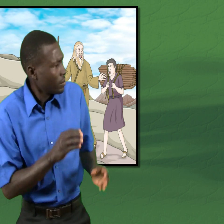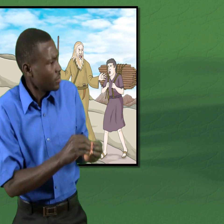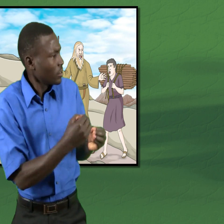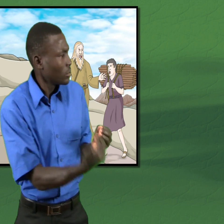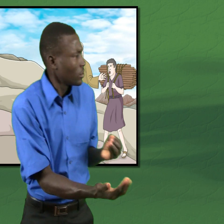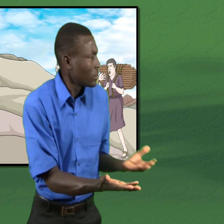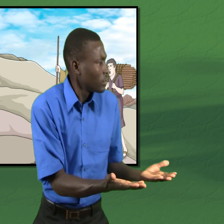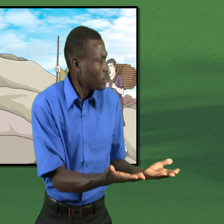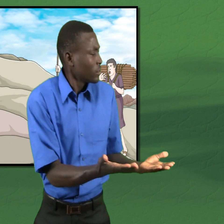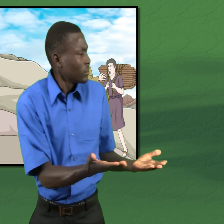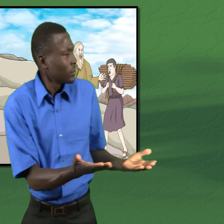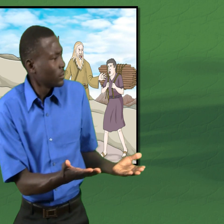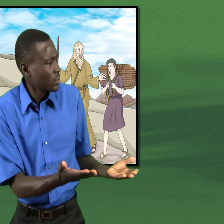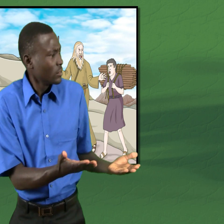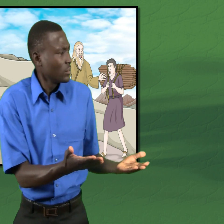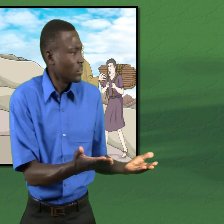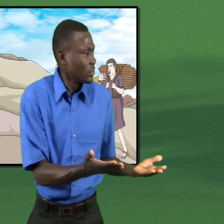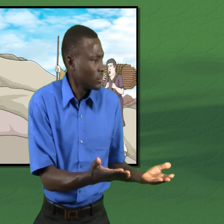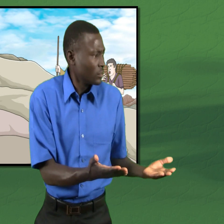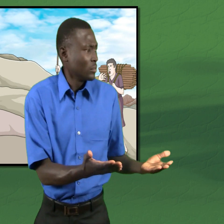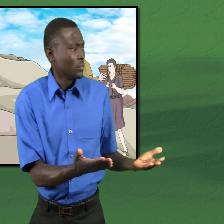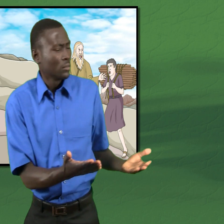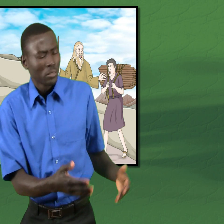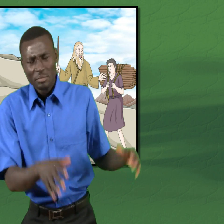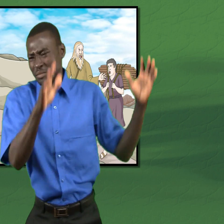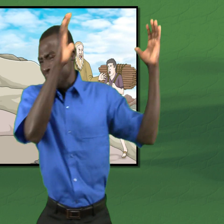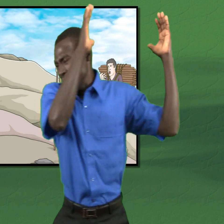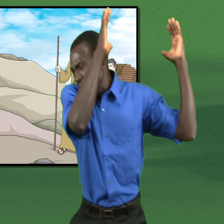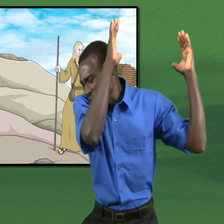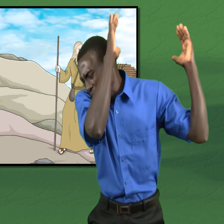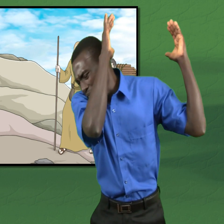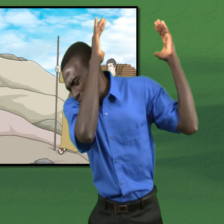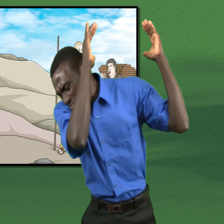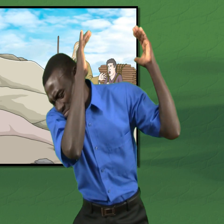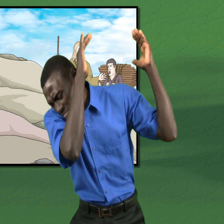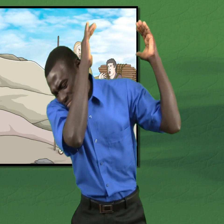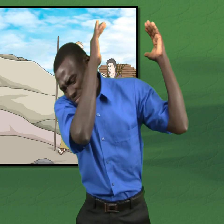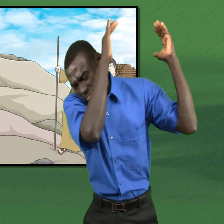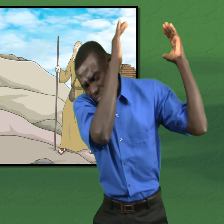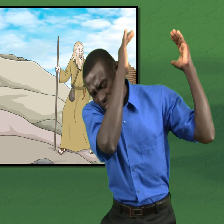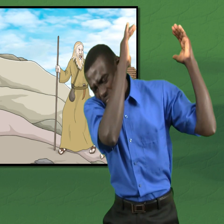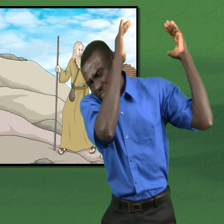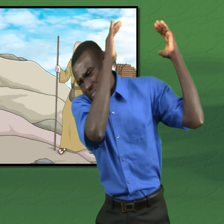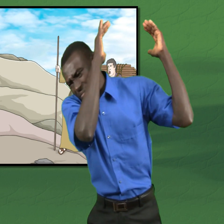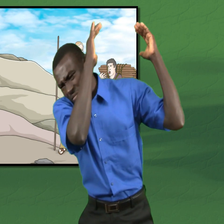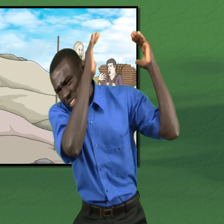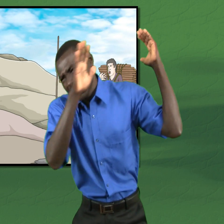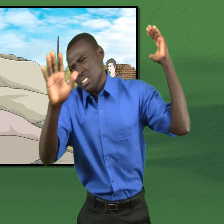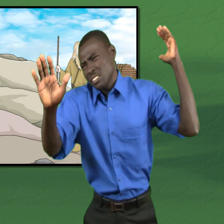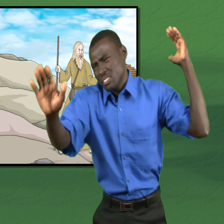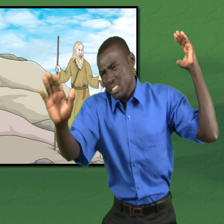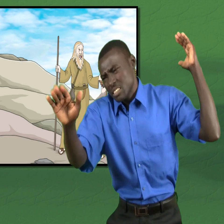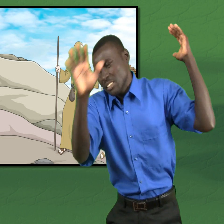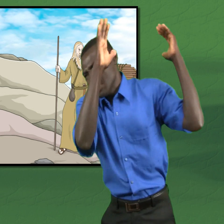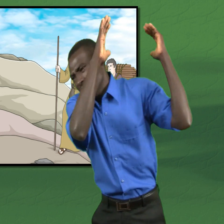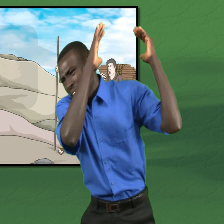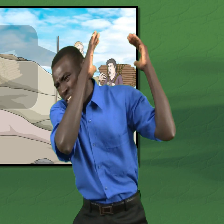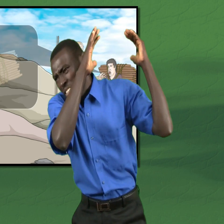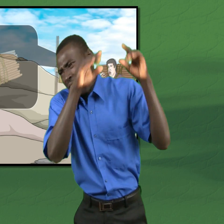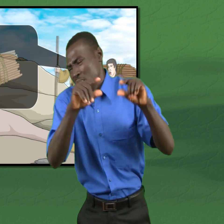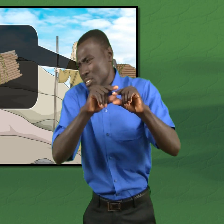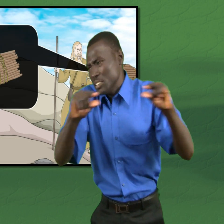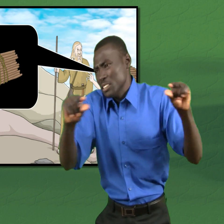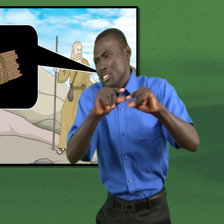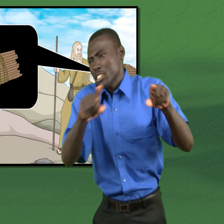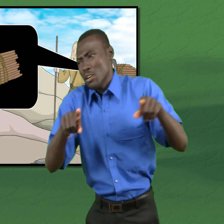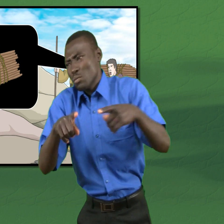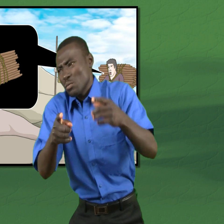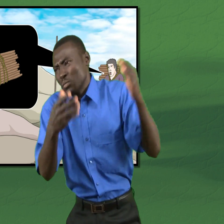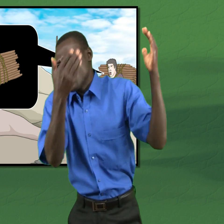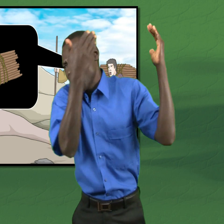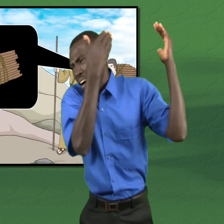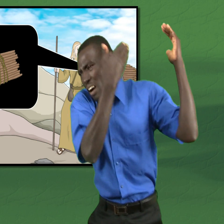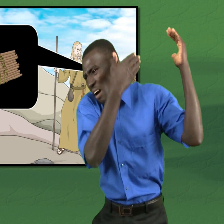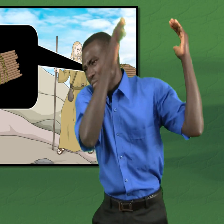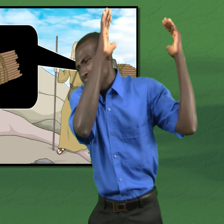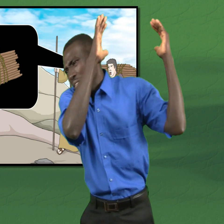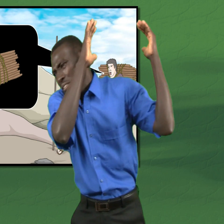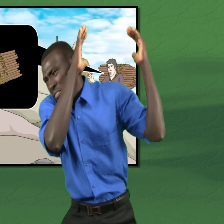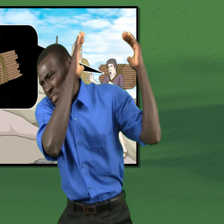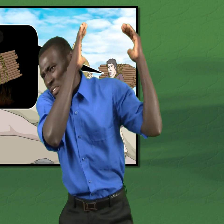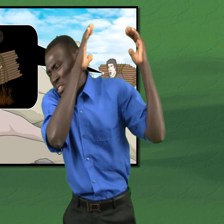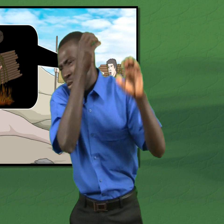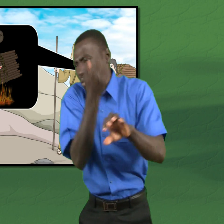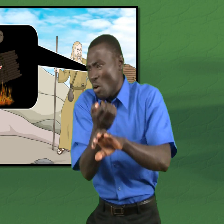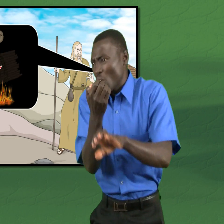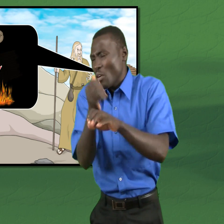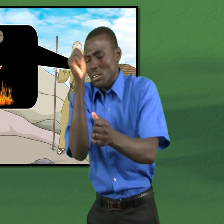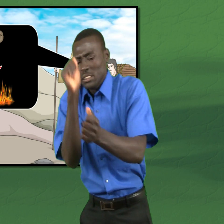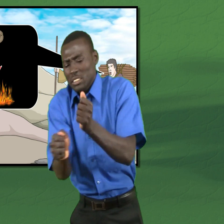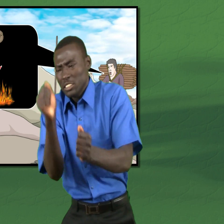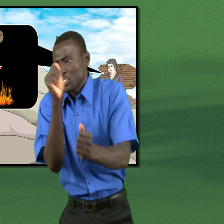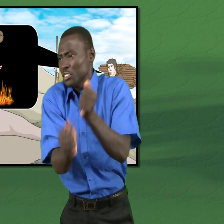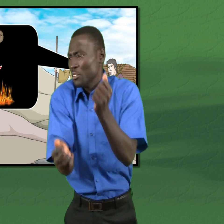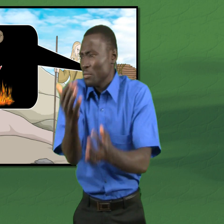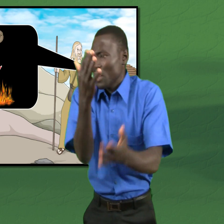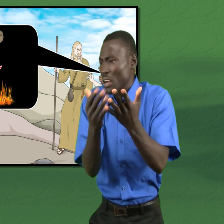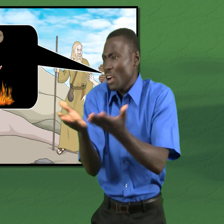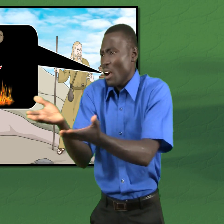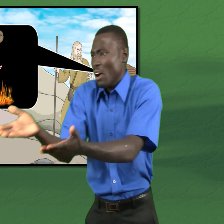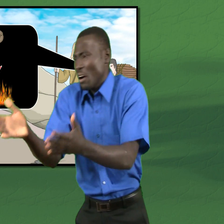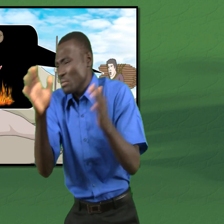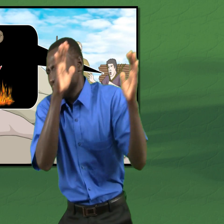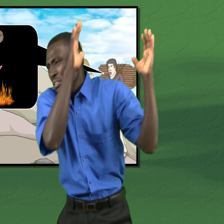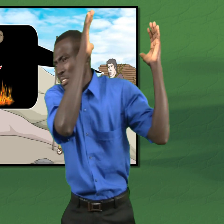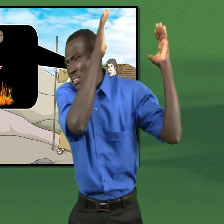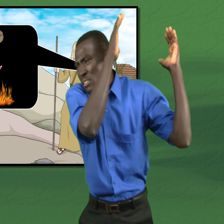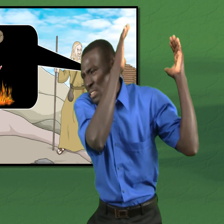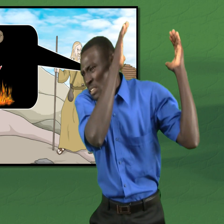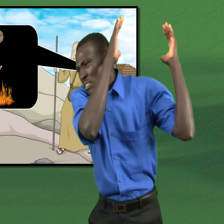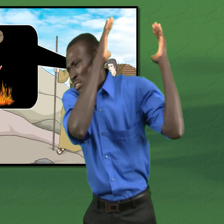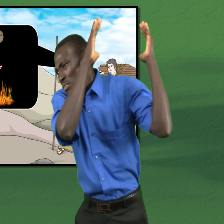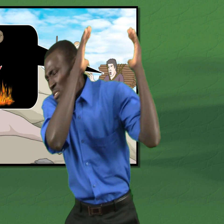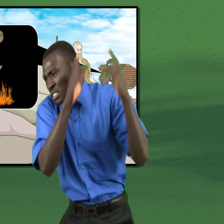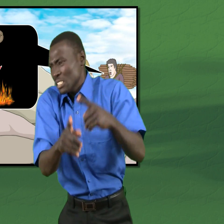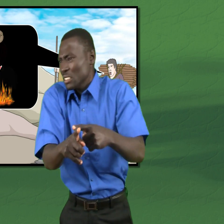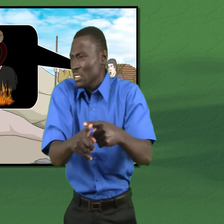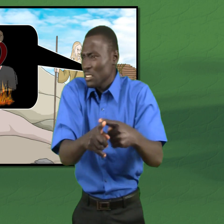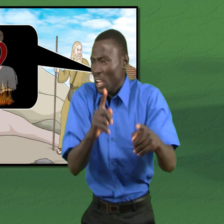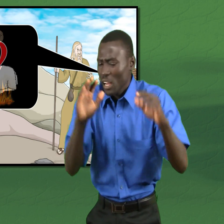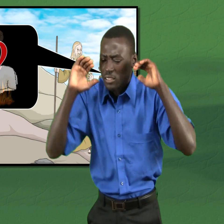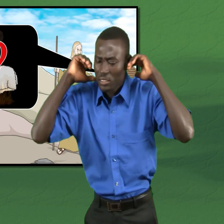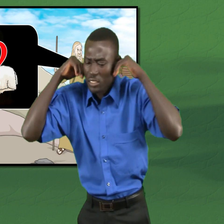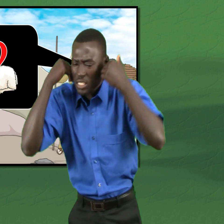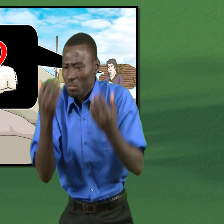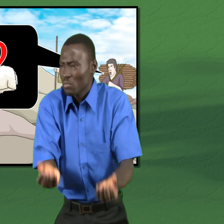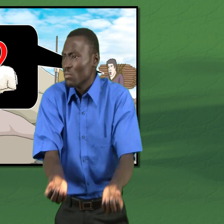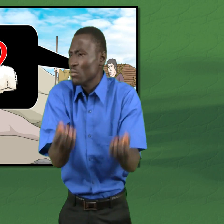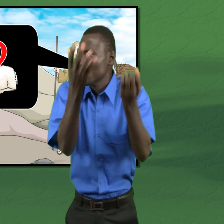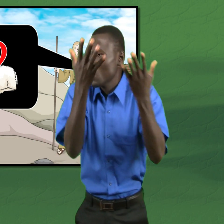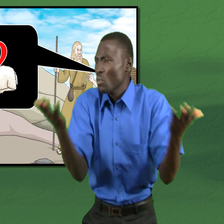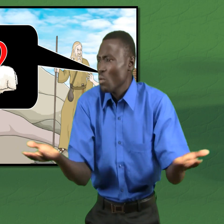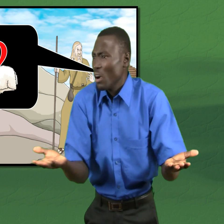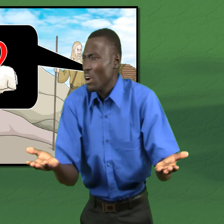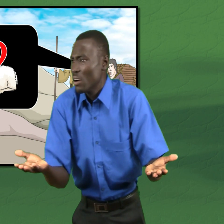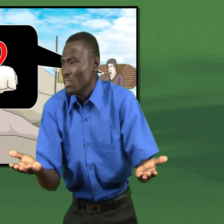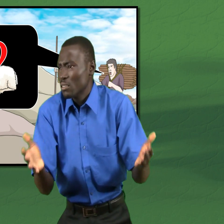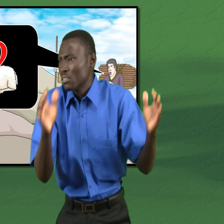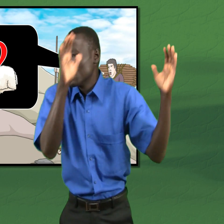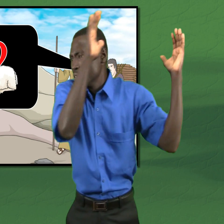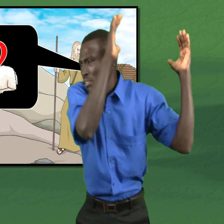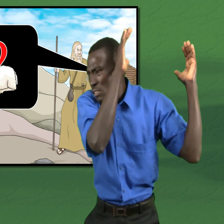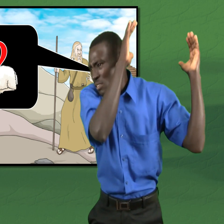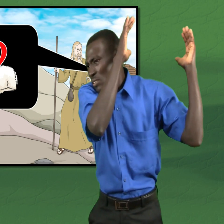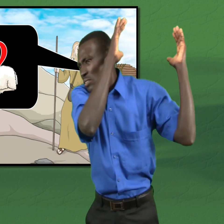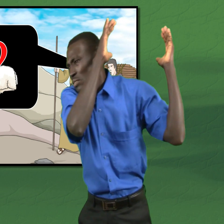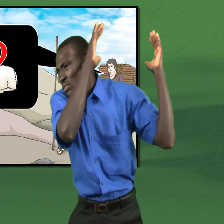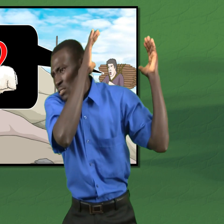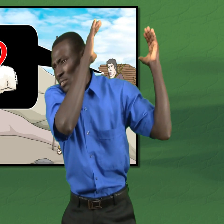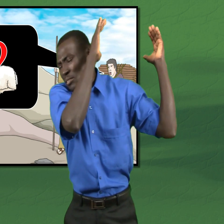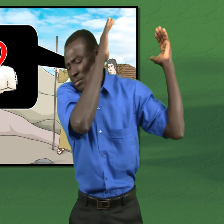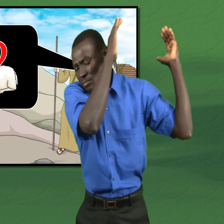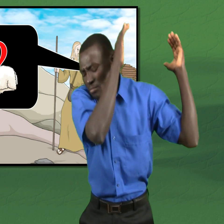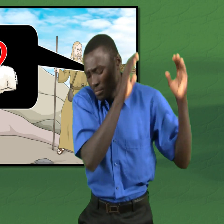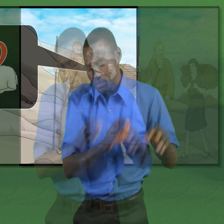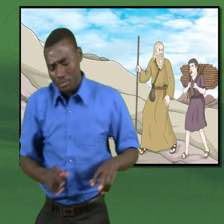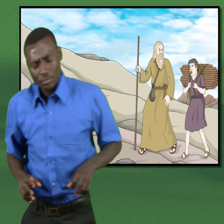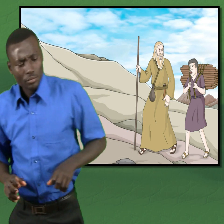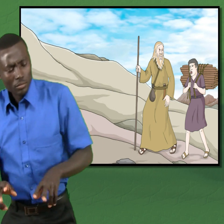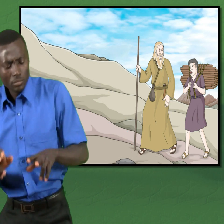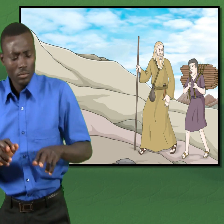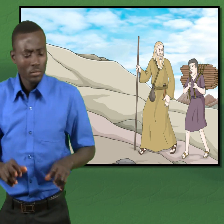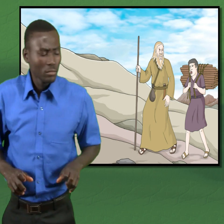“The fire and the wood are here,” said Isaac, “but where is the lamb for the burnt offering?”